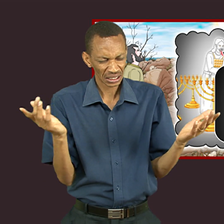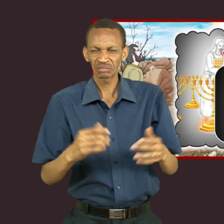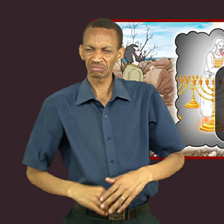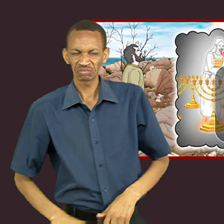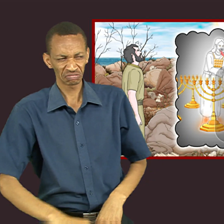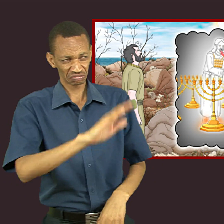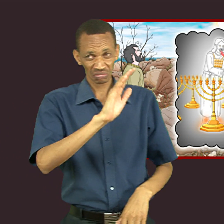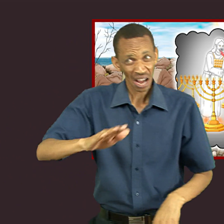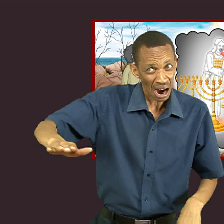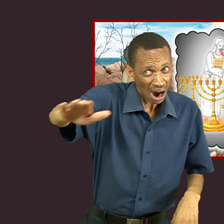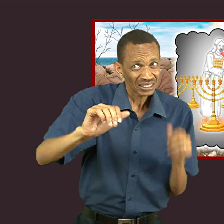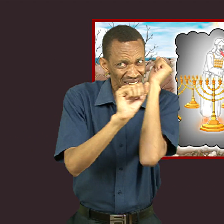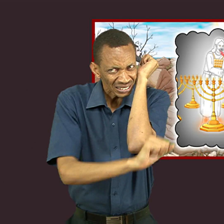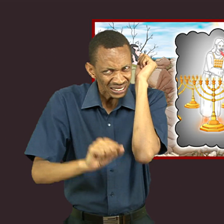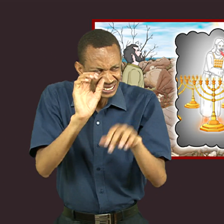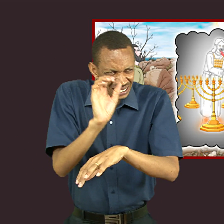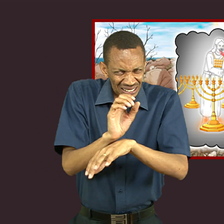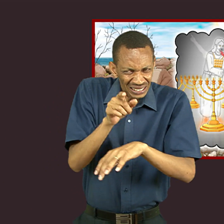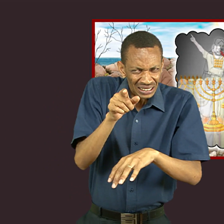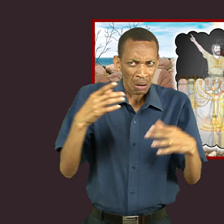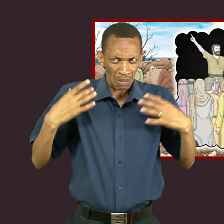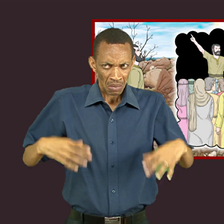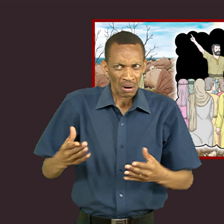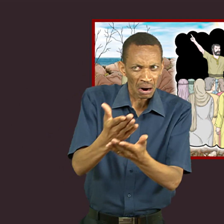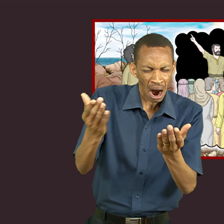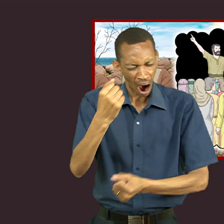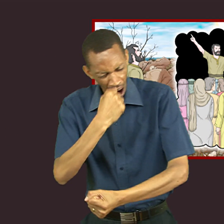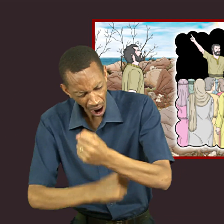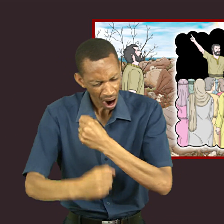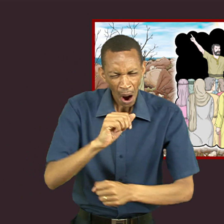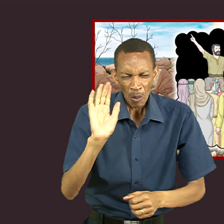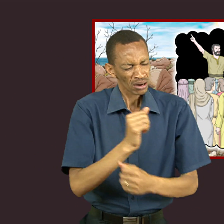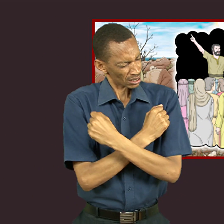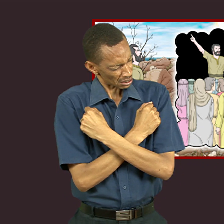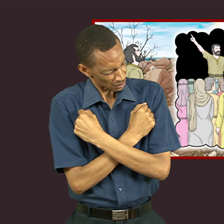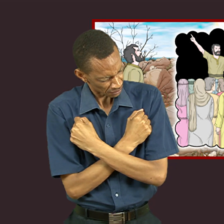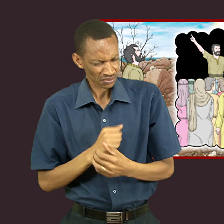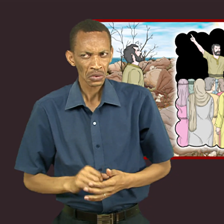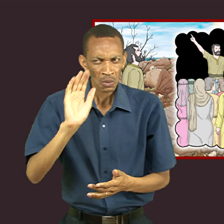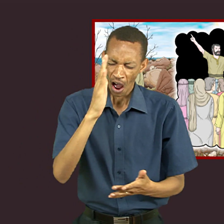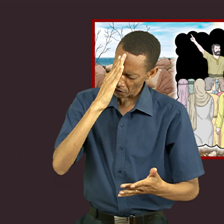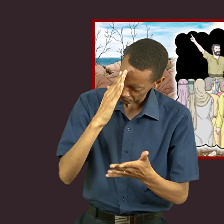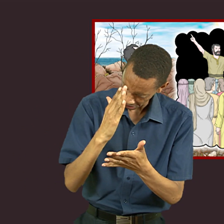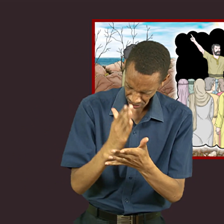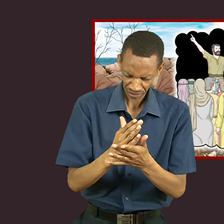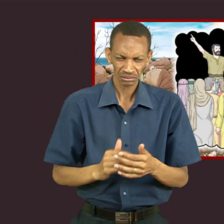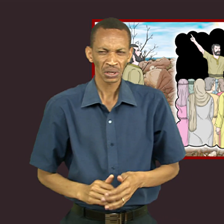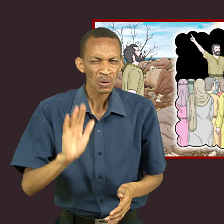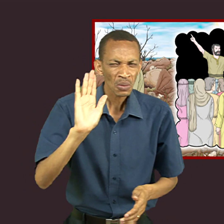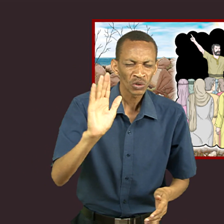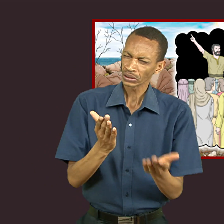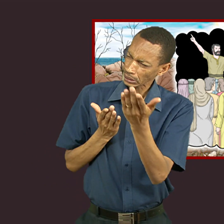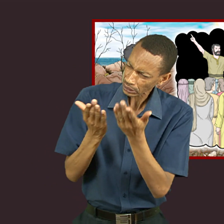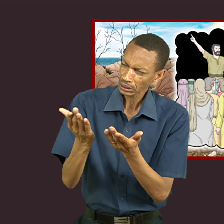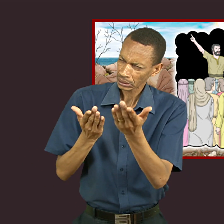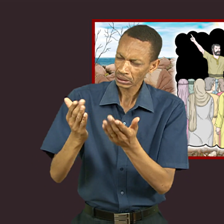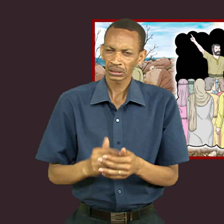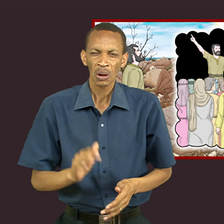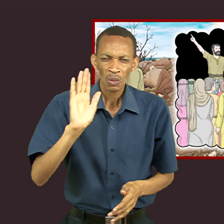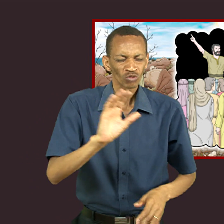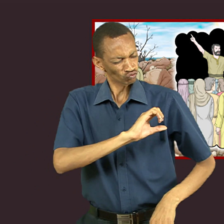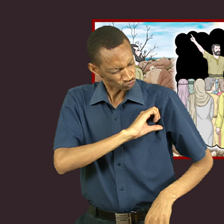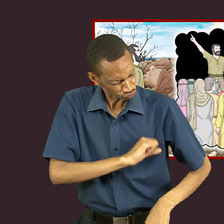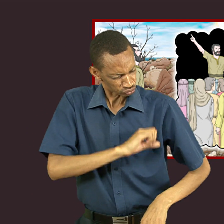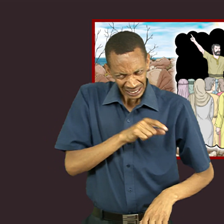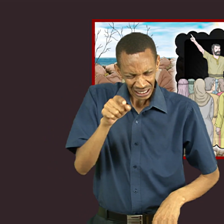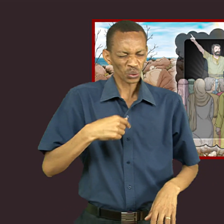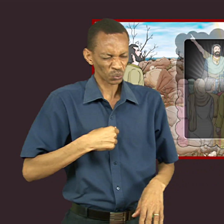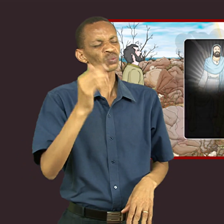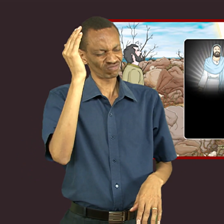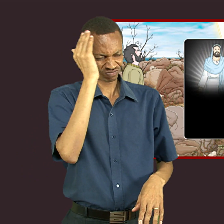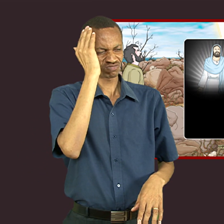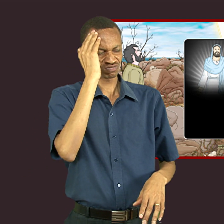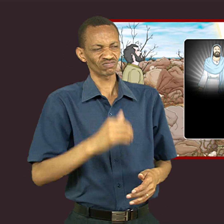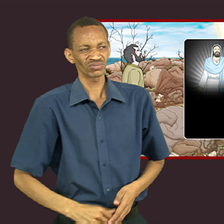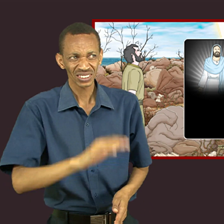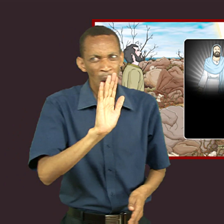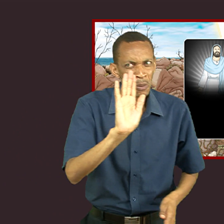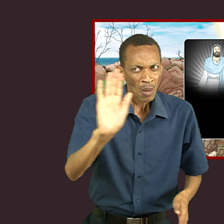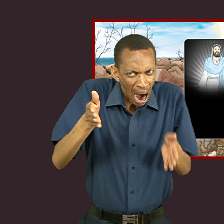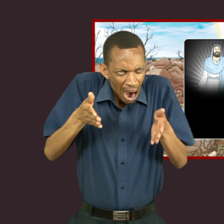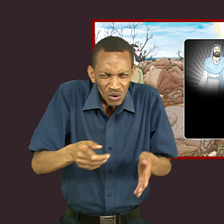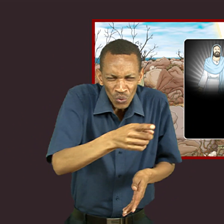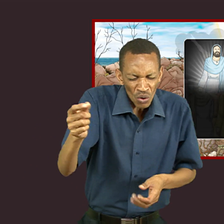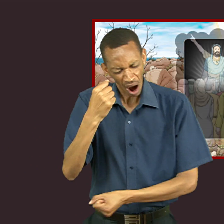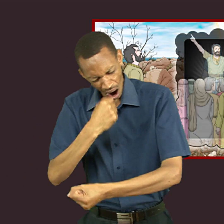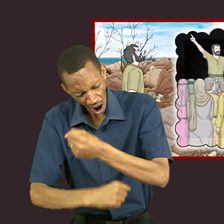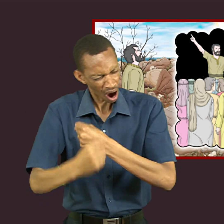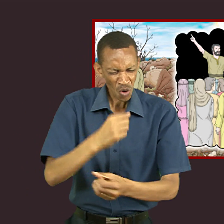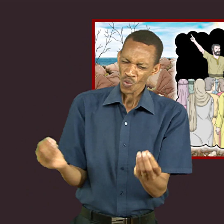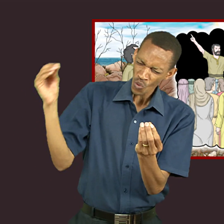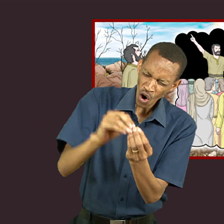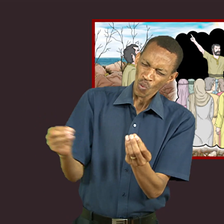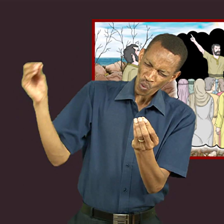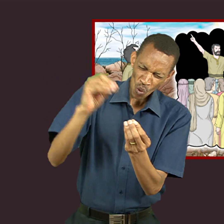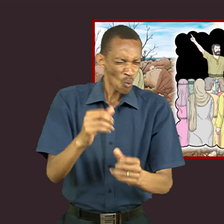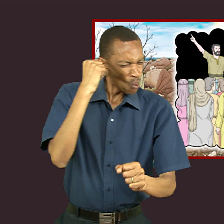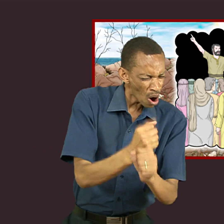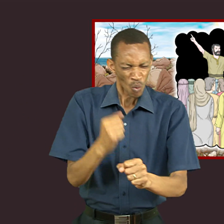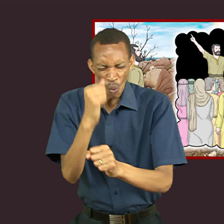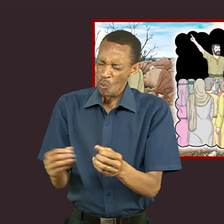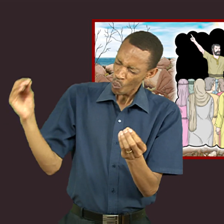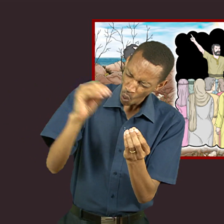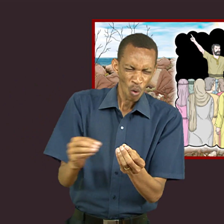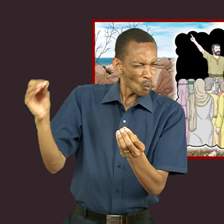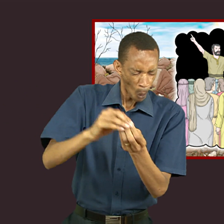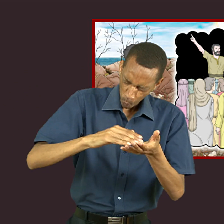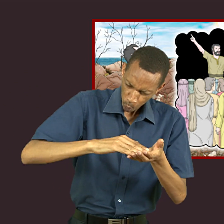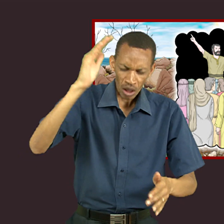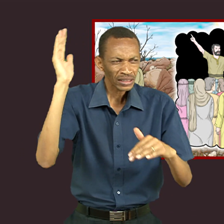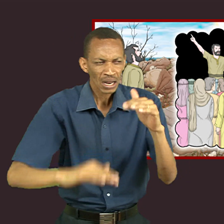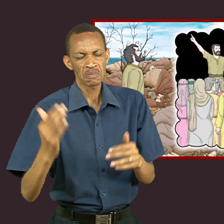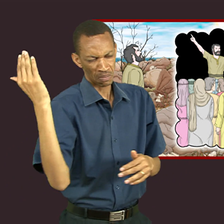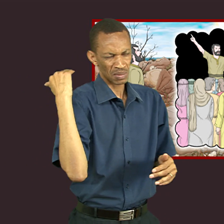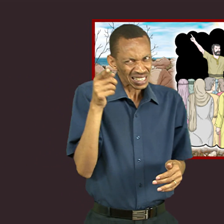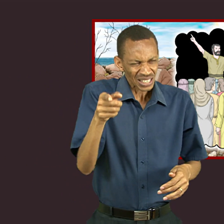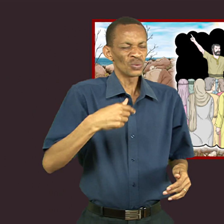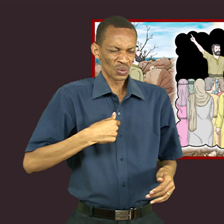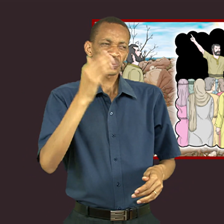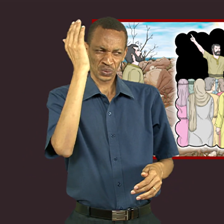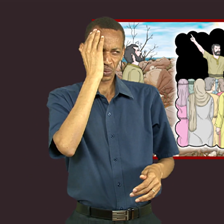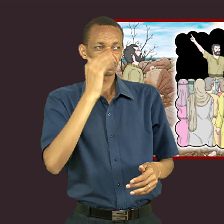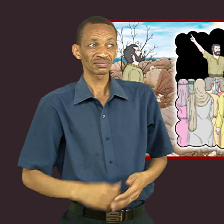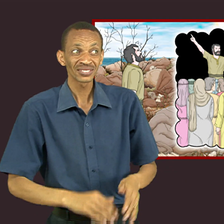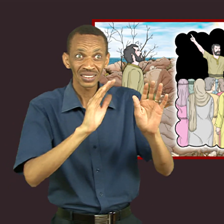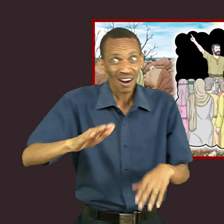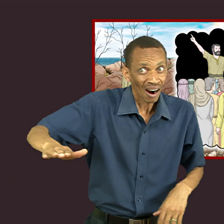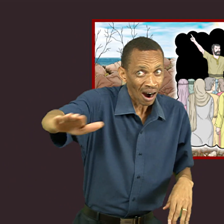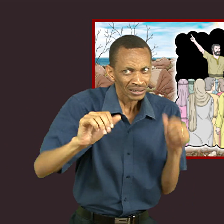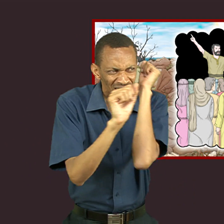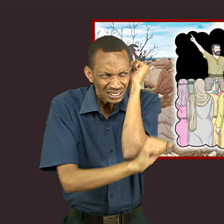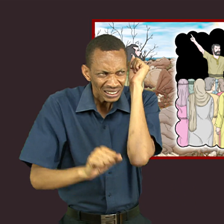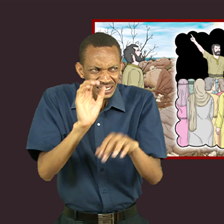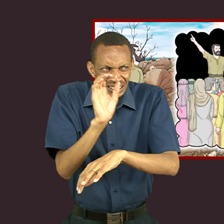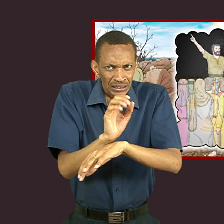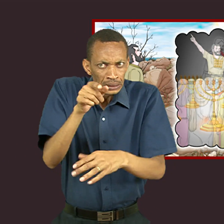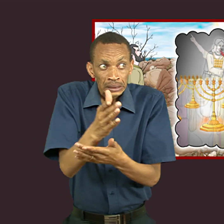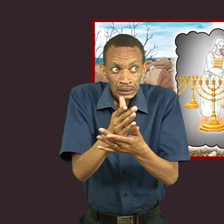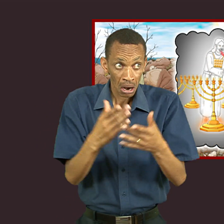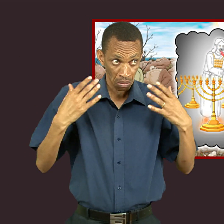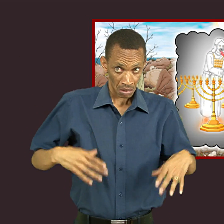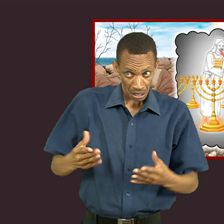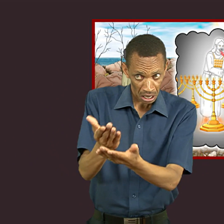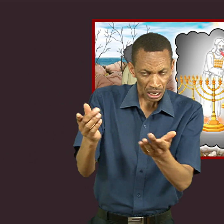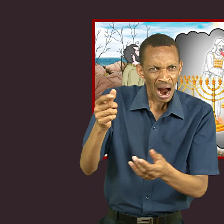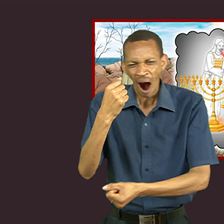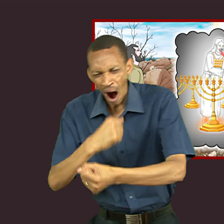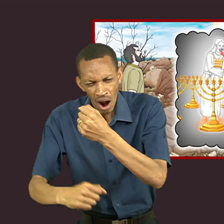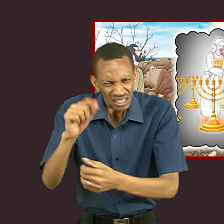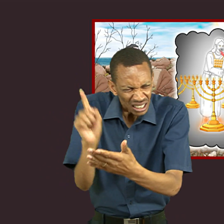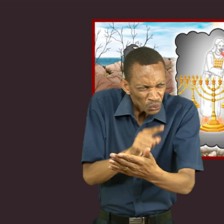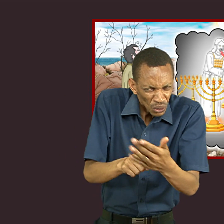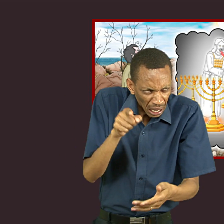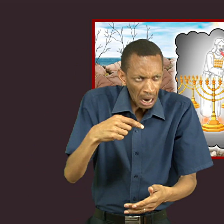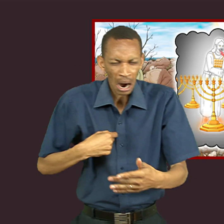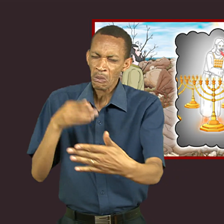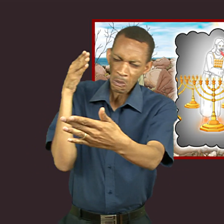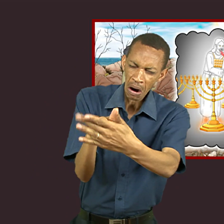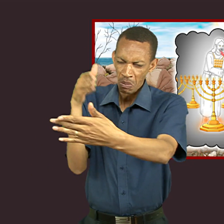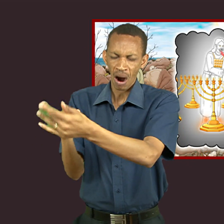I know your deeds—your love, your faith, your service, your perseverance—and your latter deeds are greater than your first.